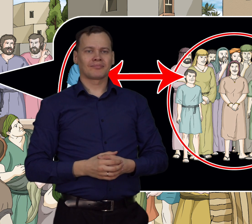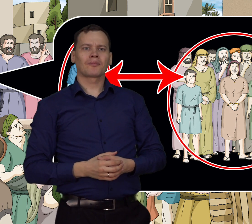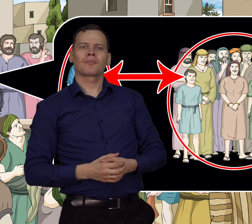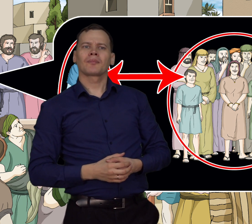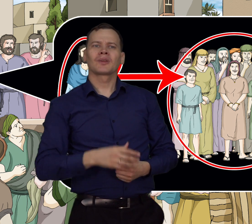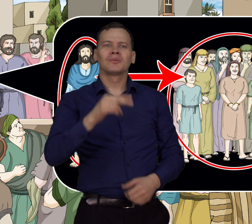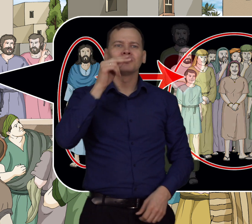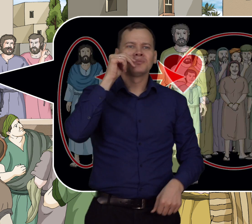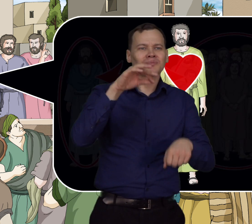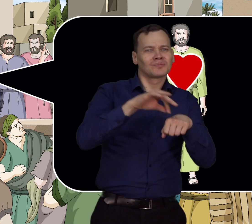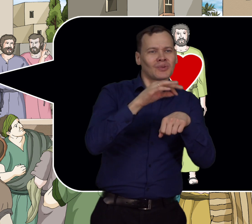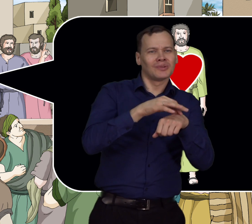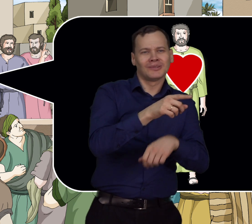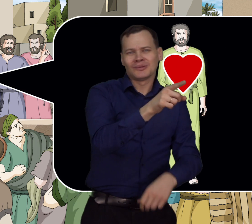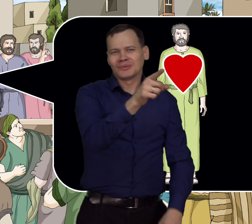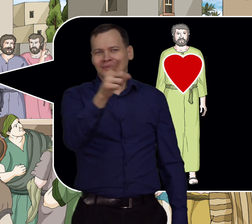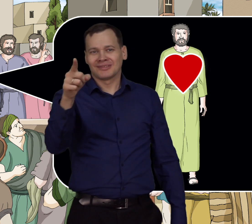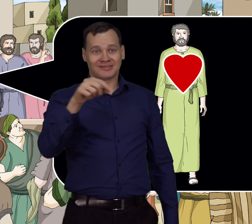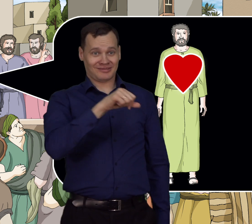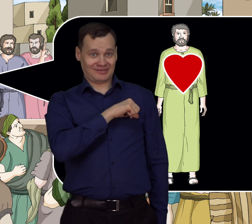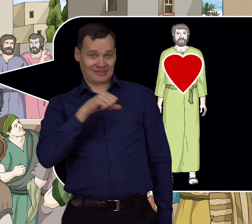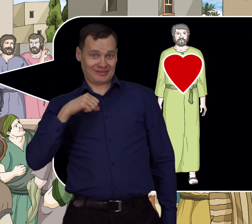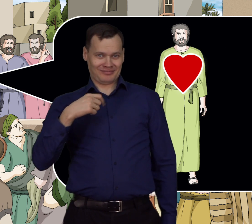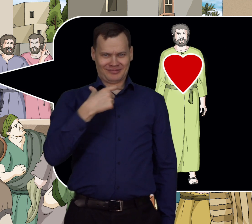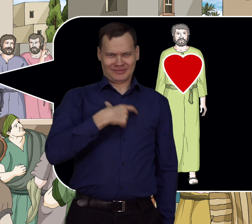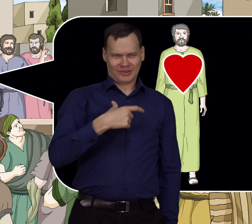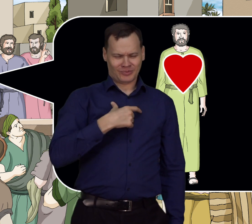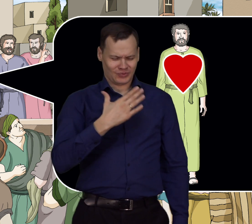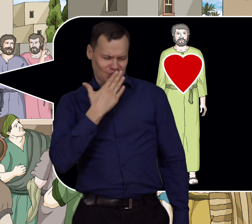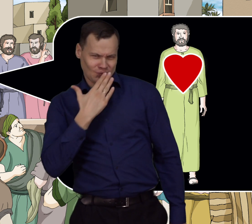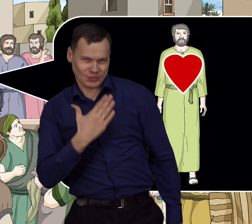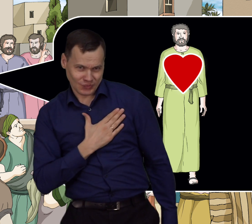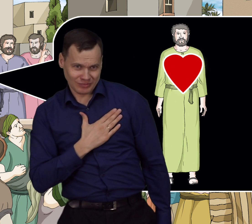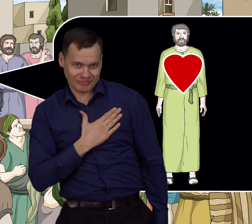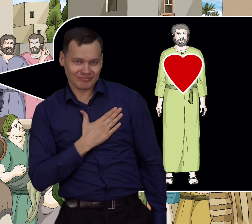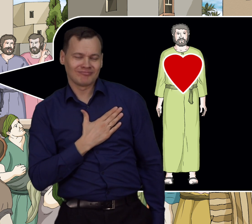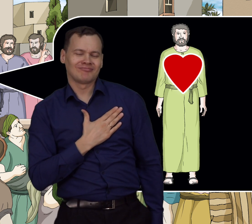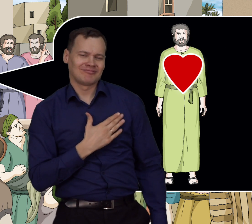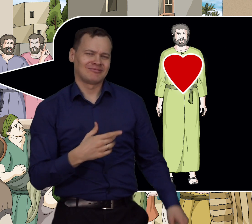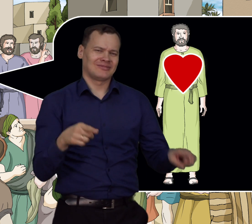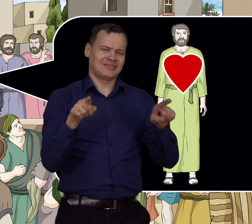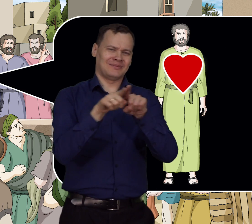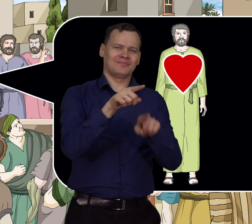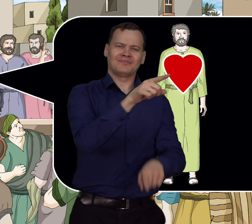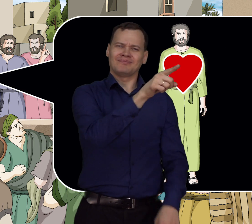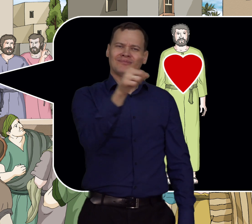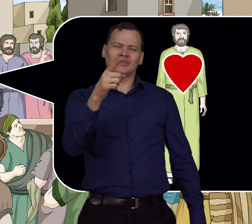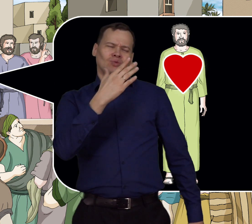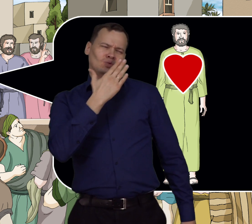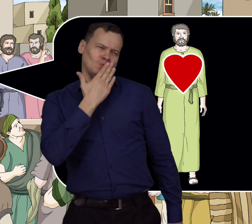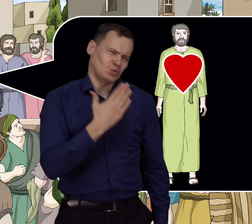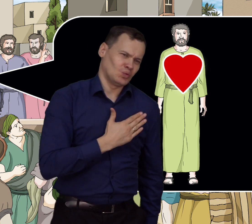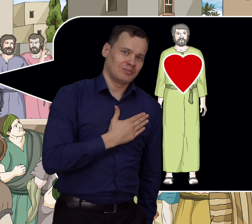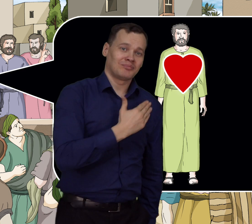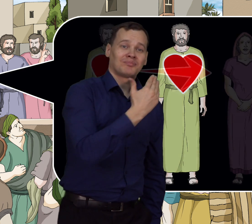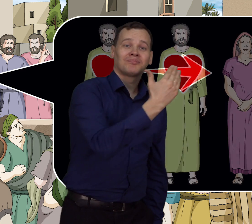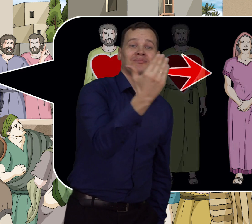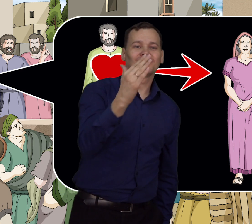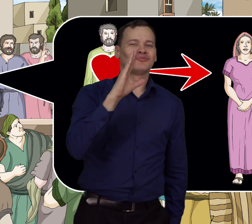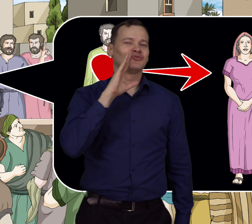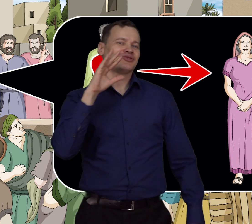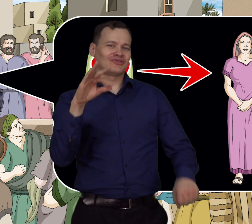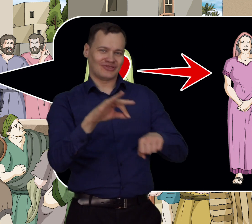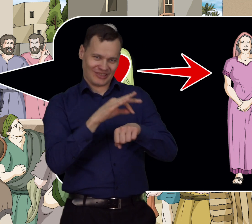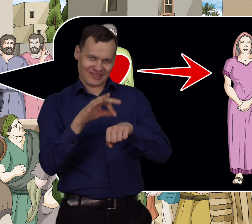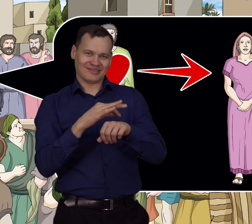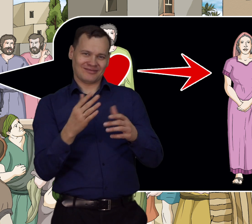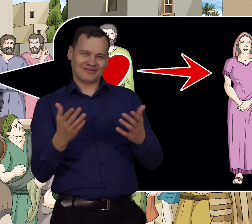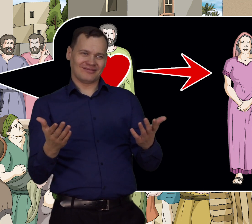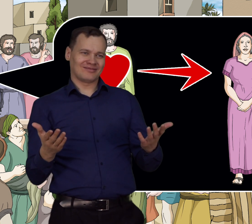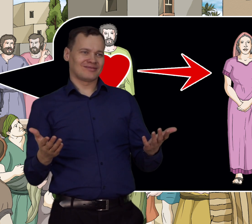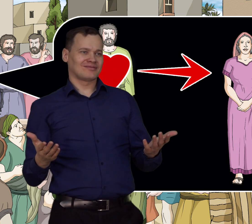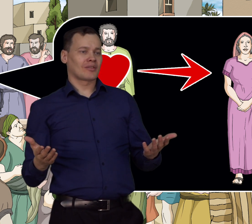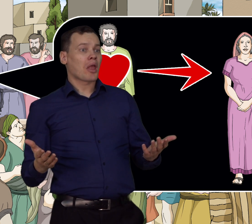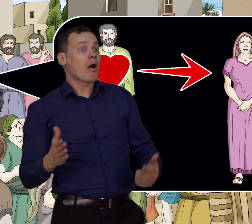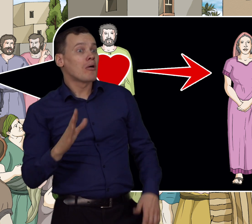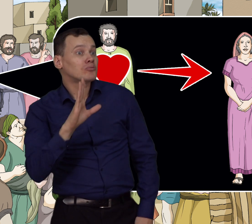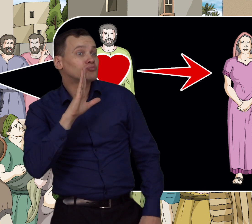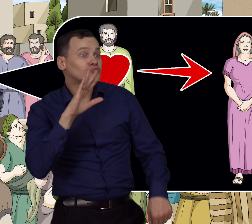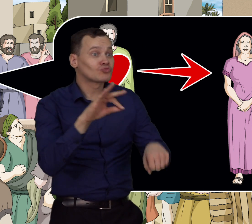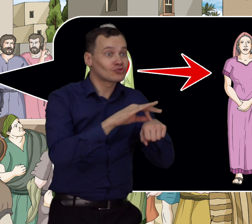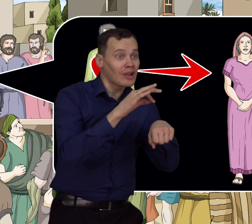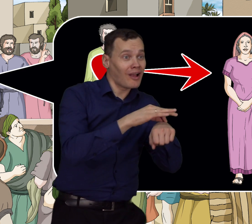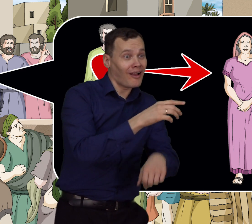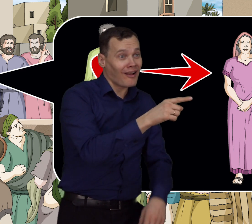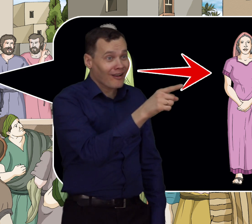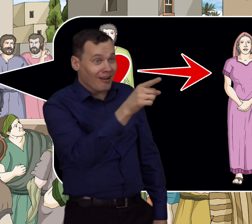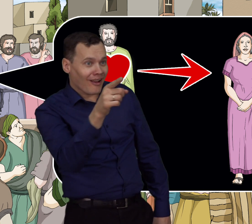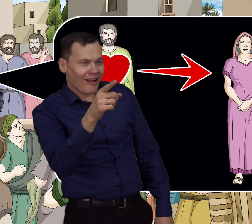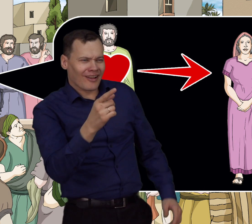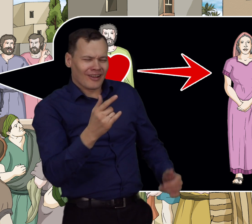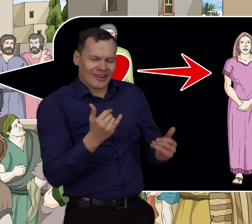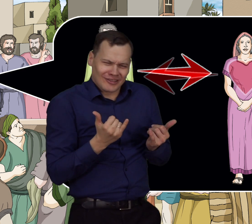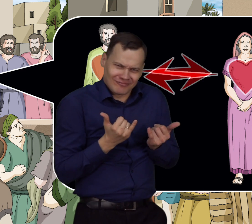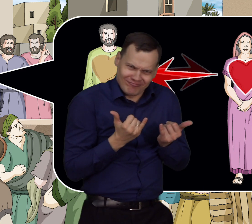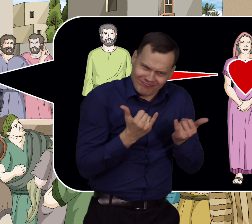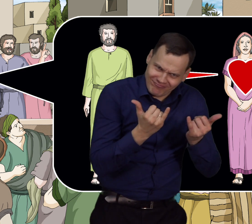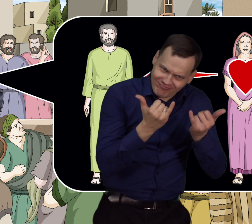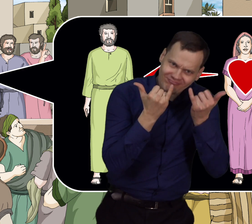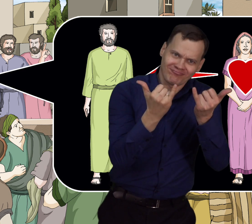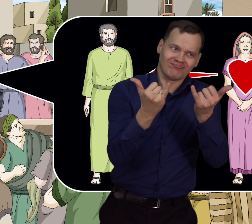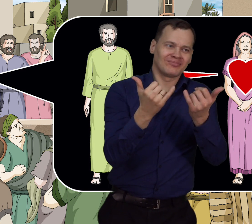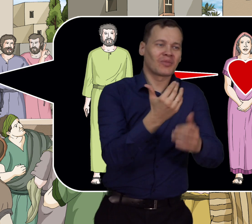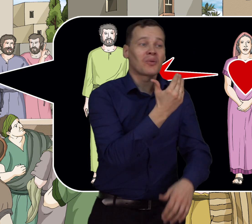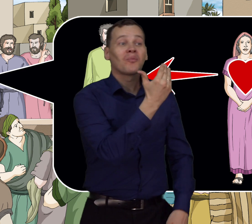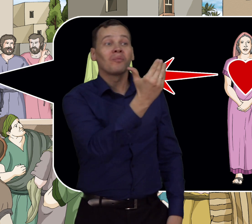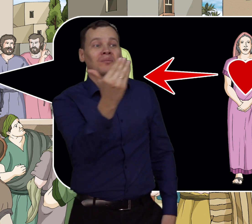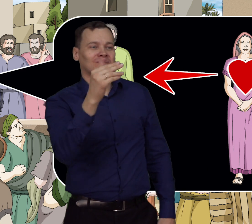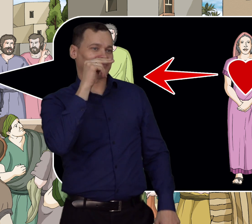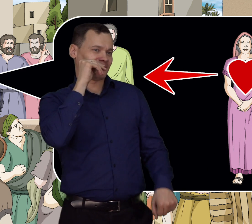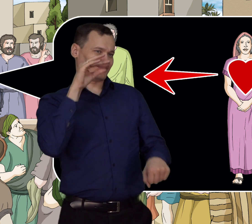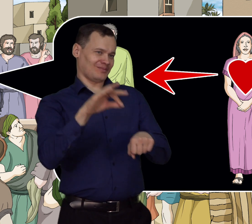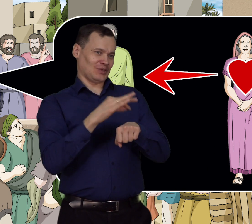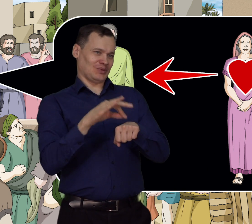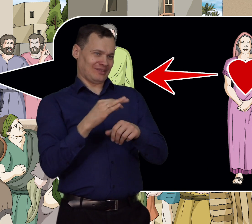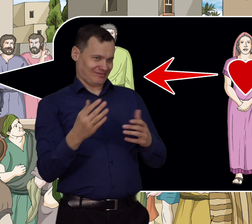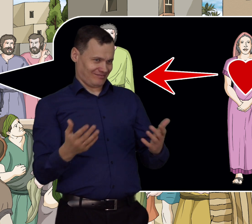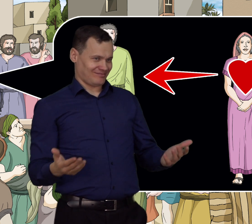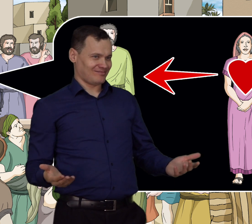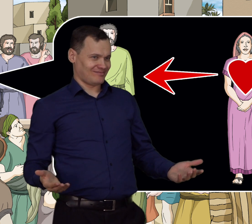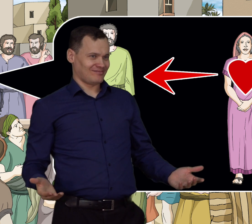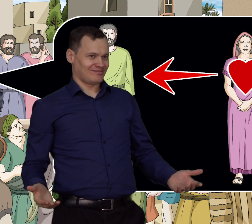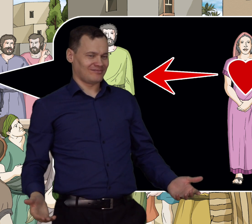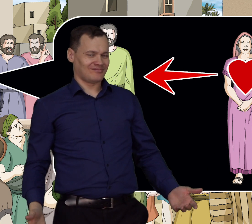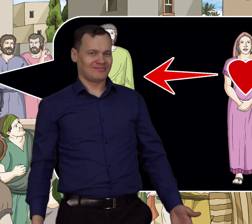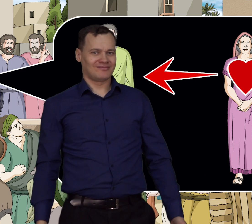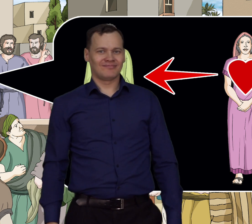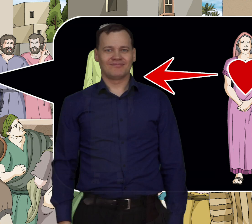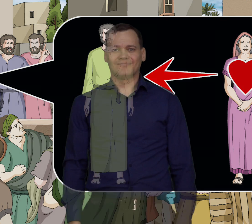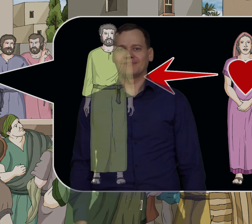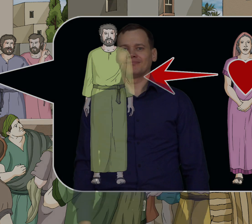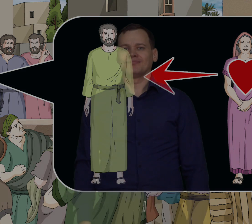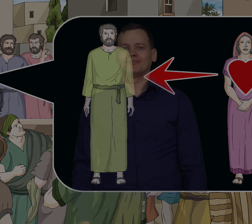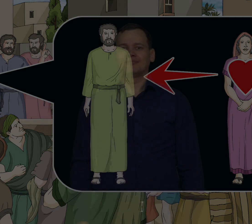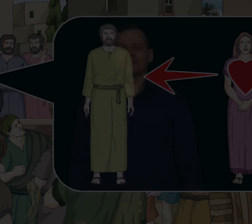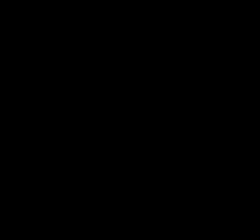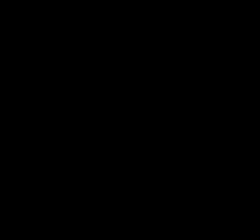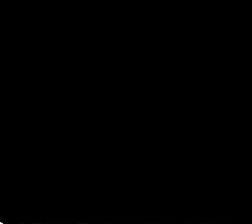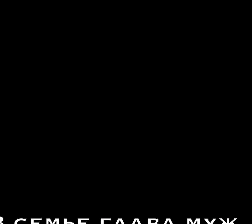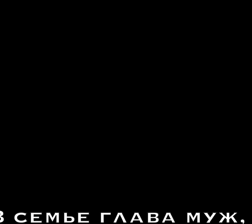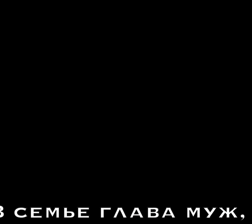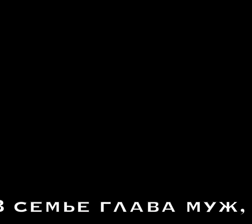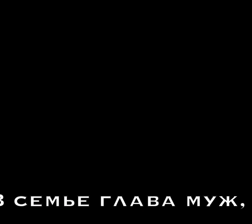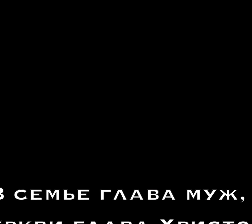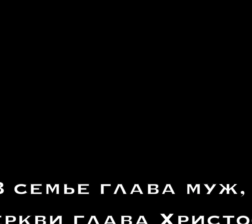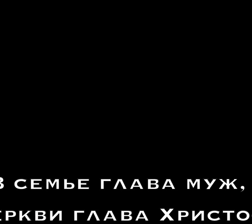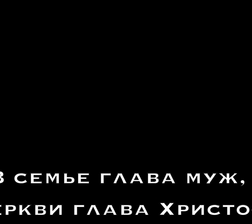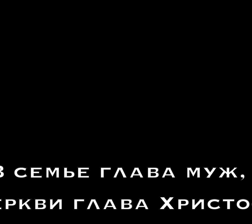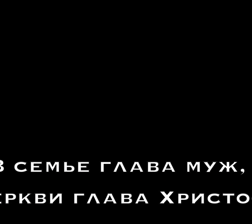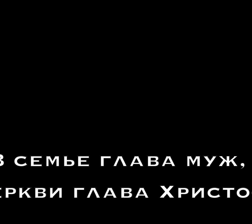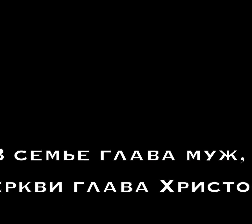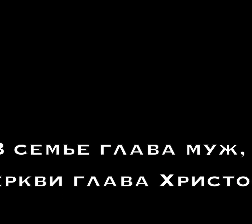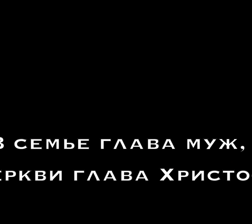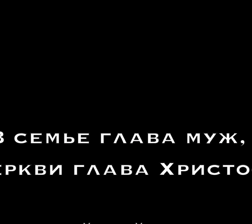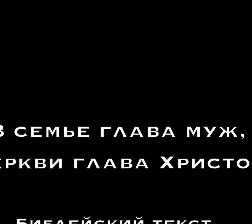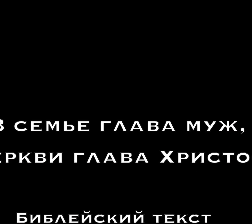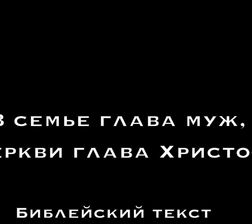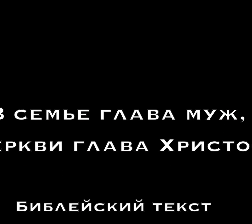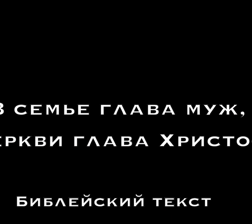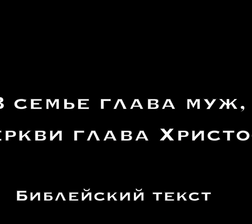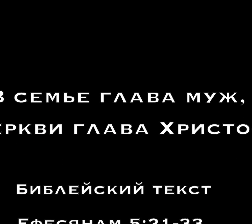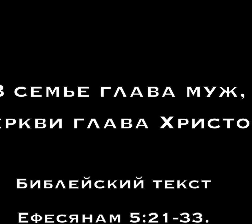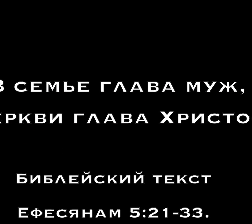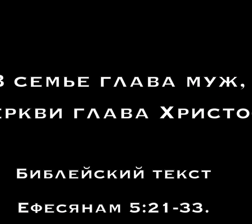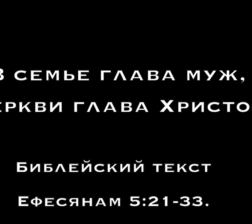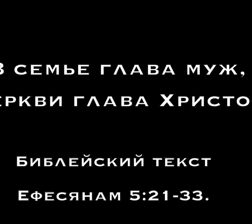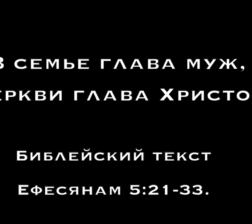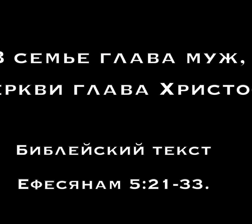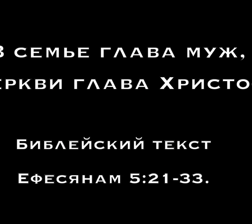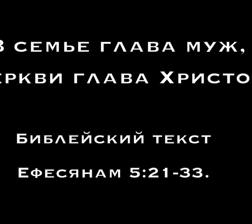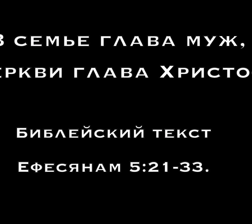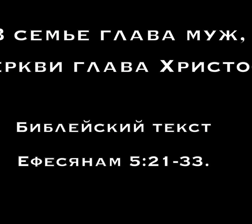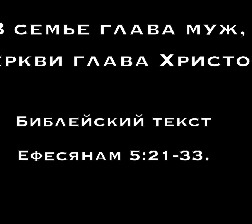Nevertheless, each one of you also must love his wife as he loves himself, and the wife must respect her husband.